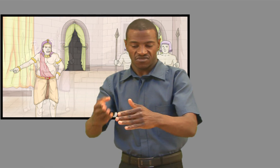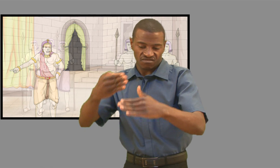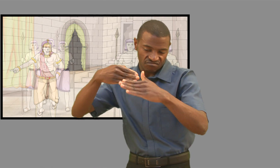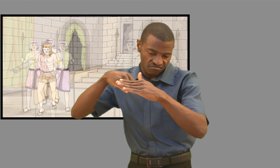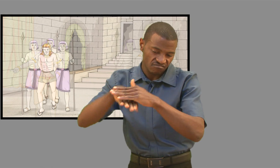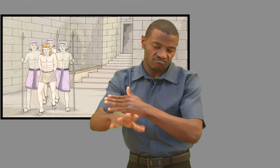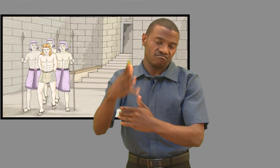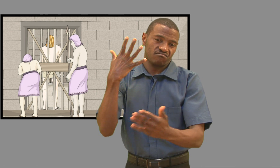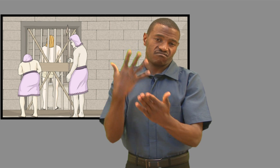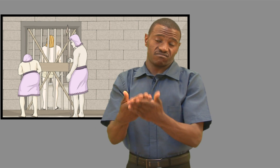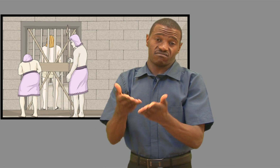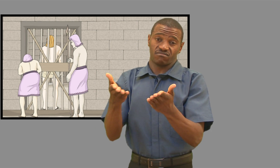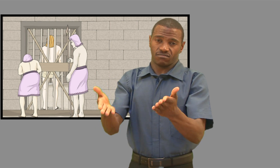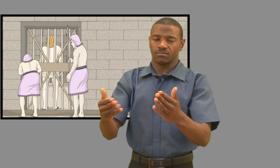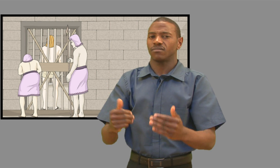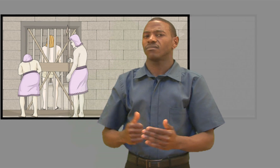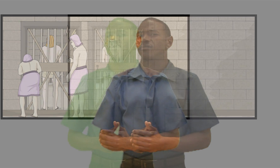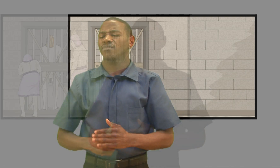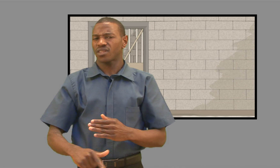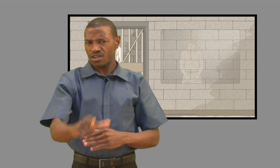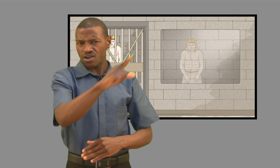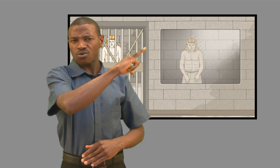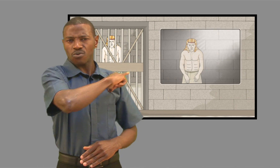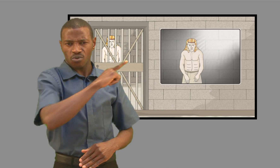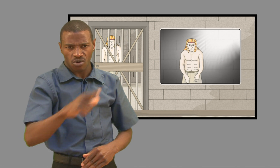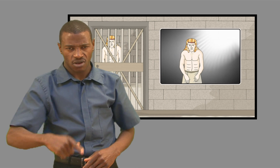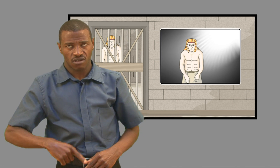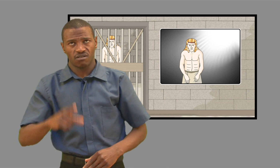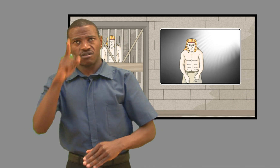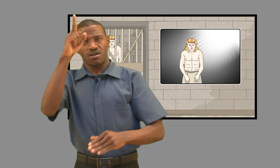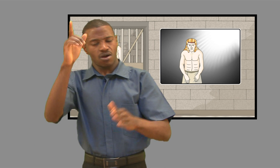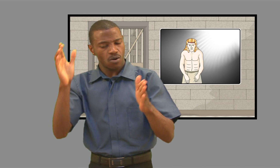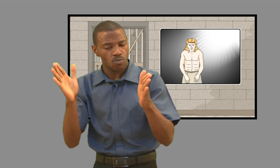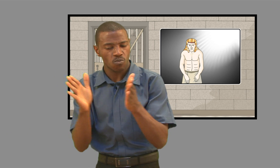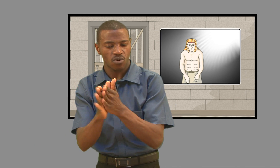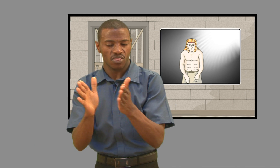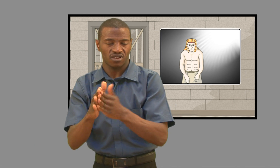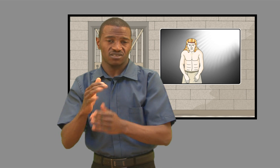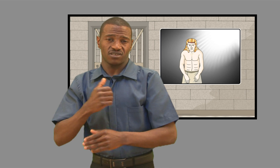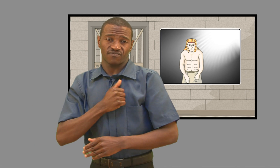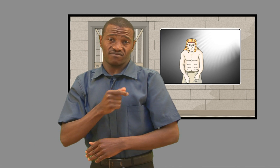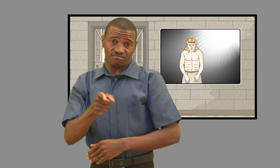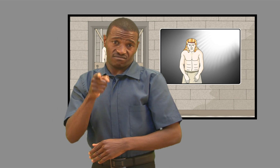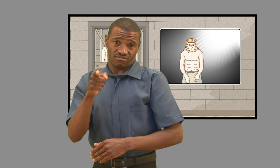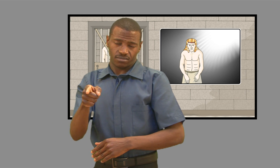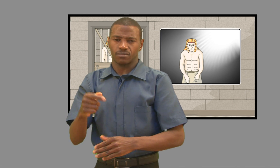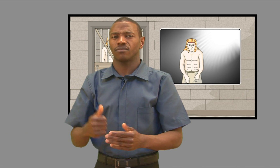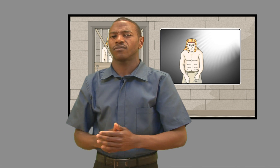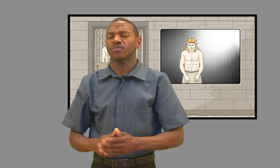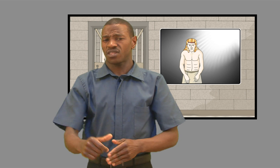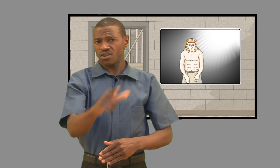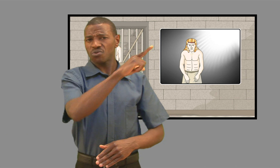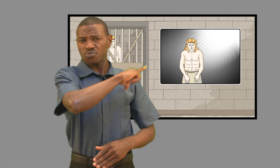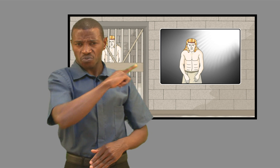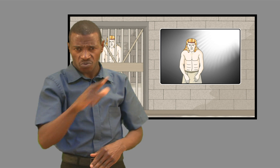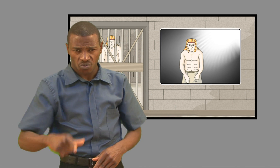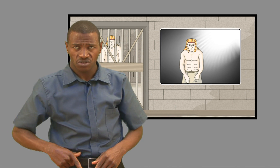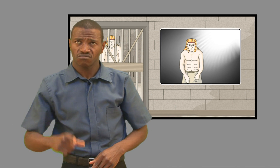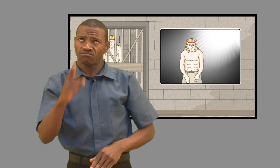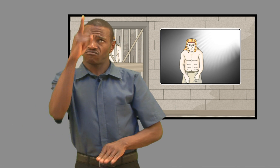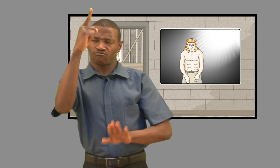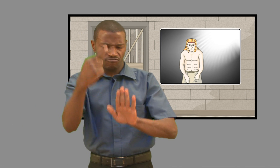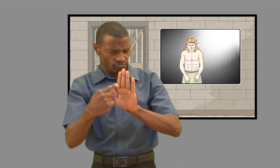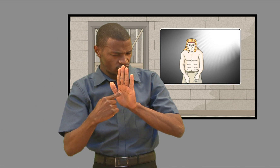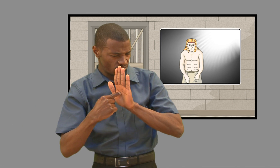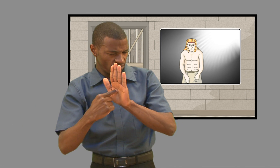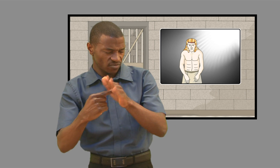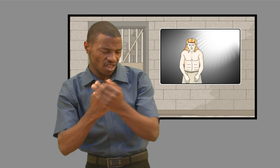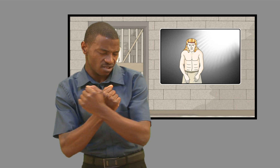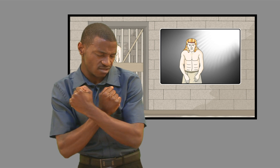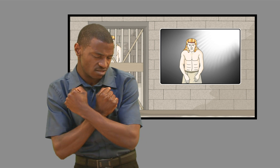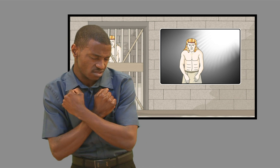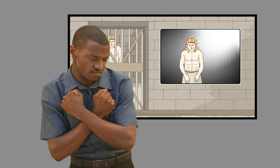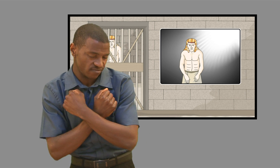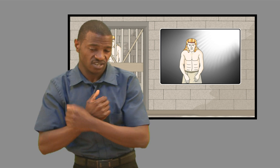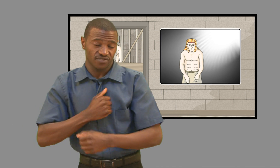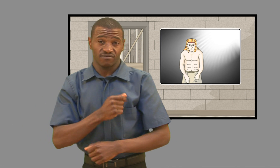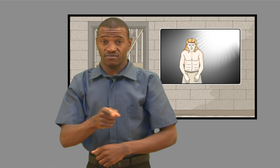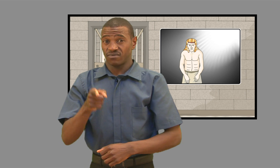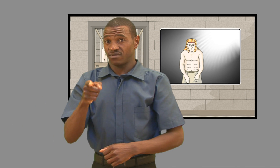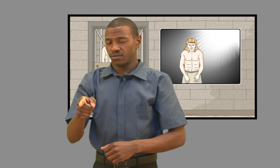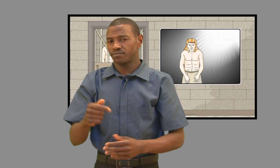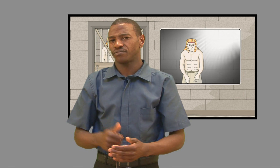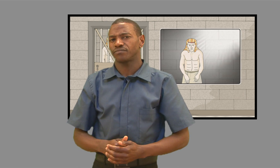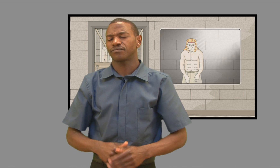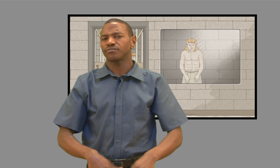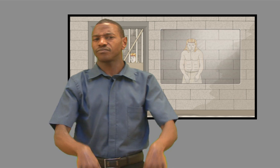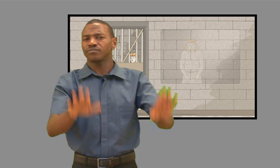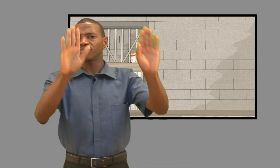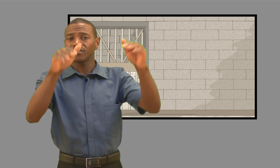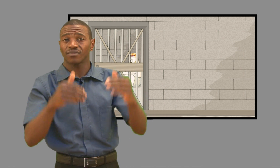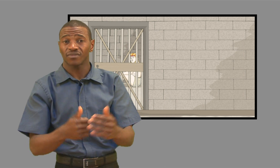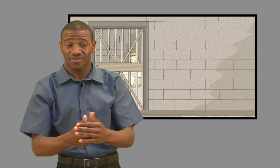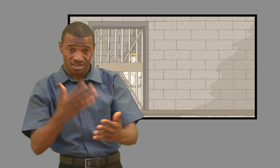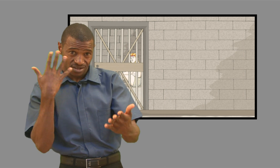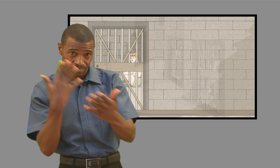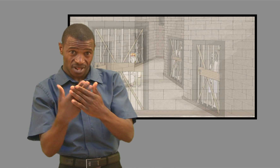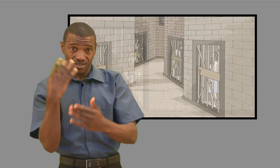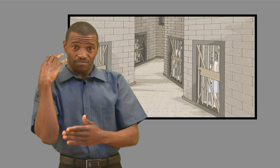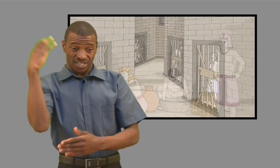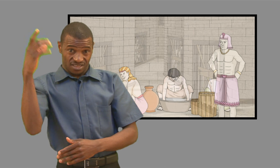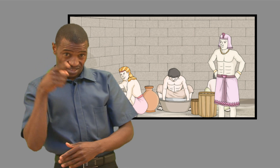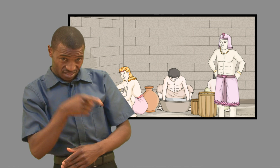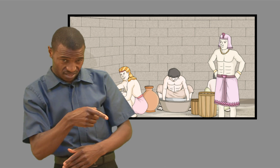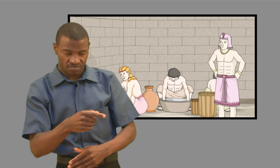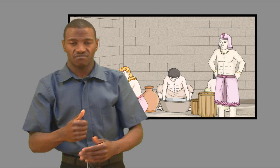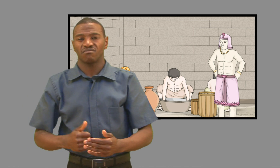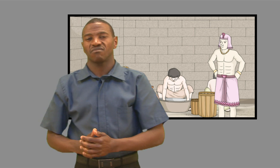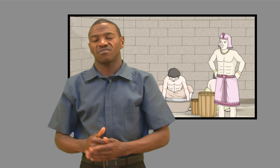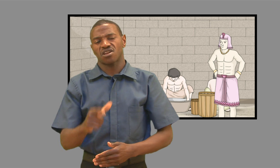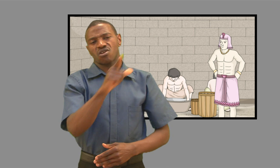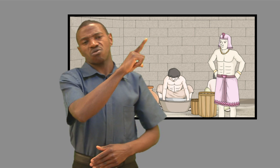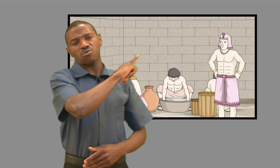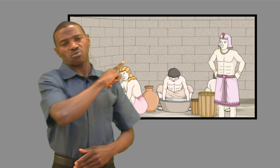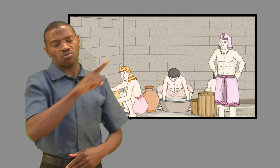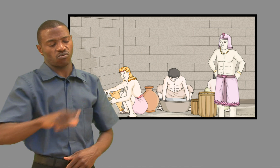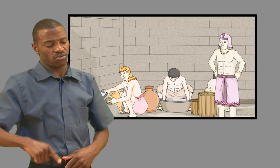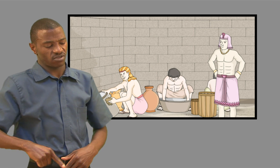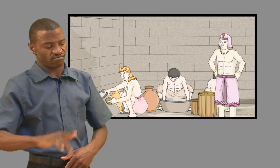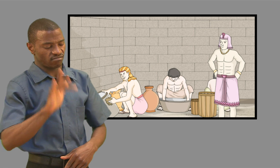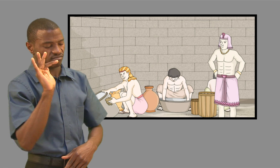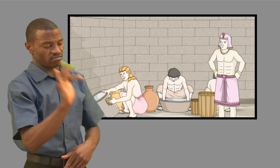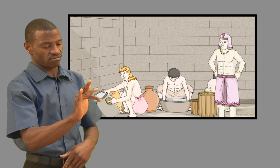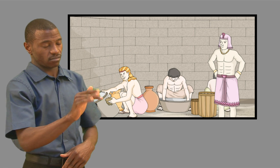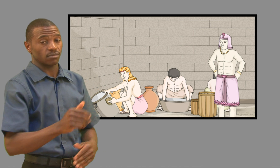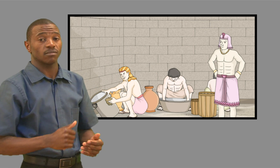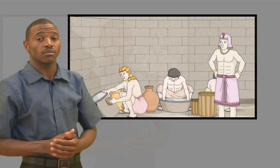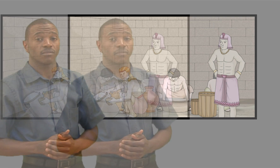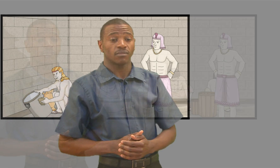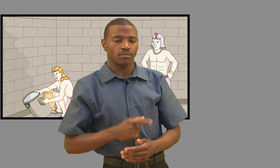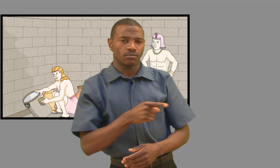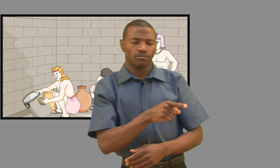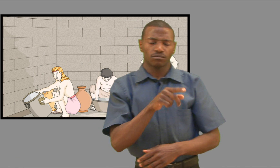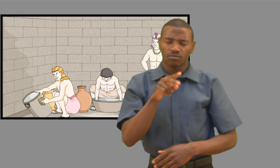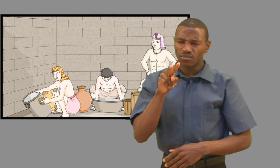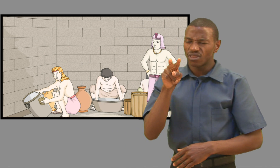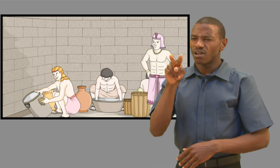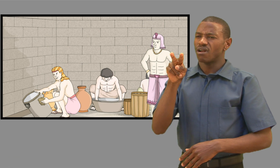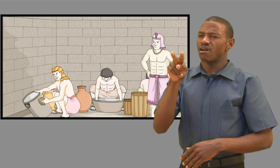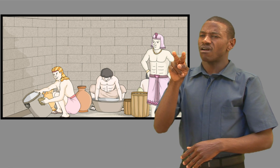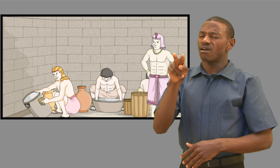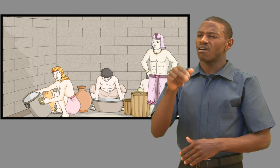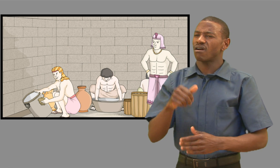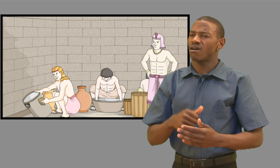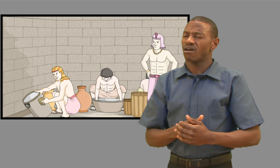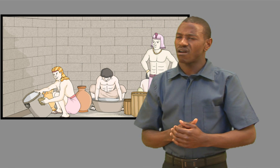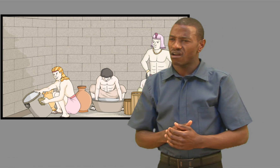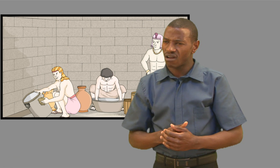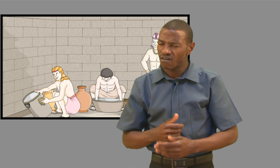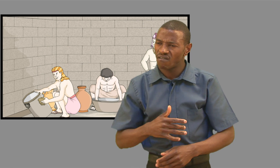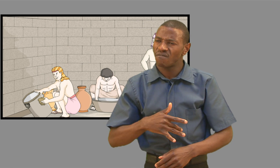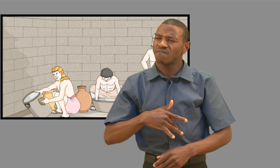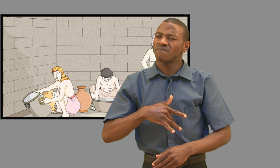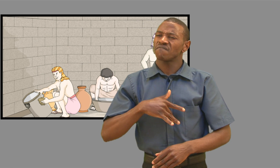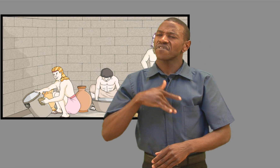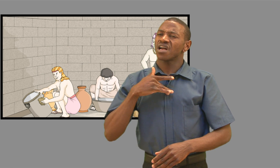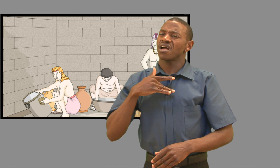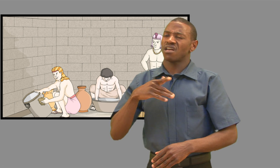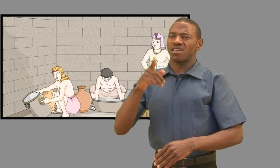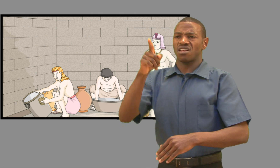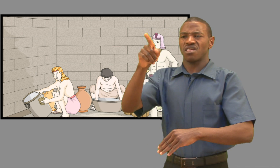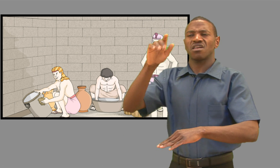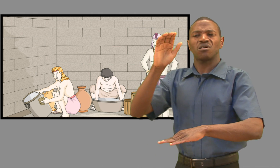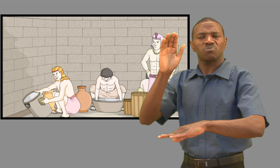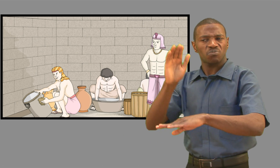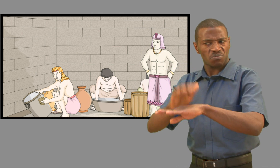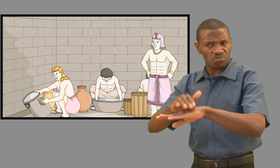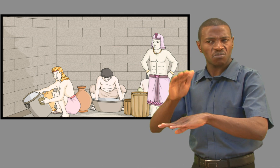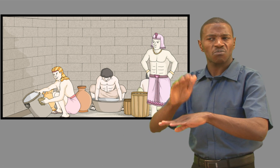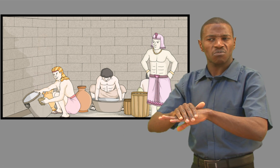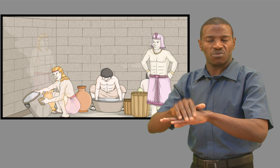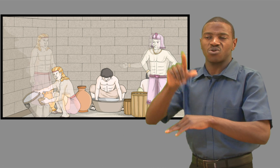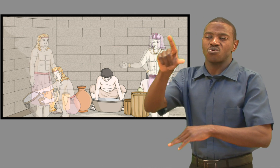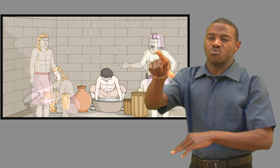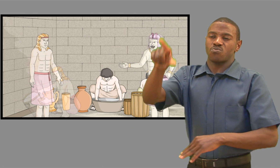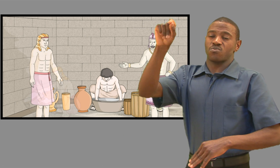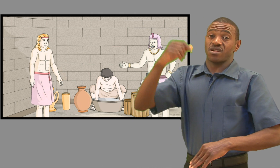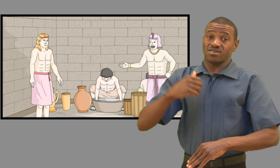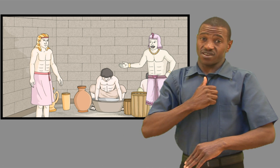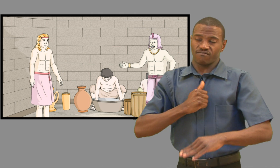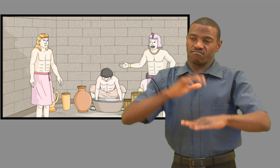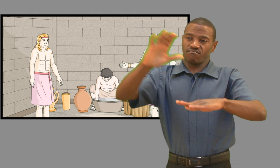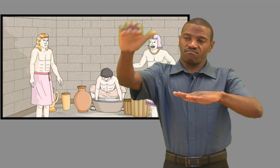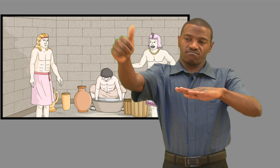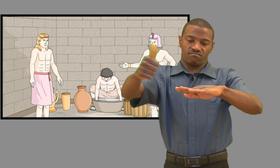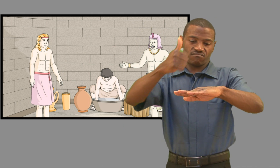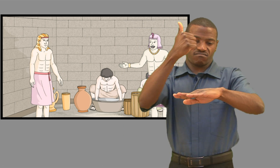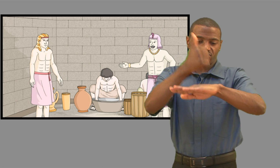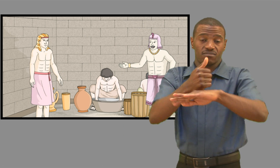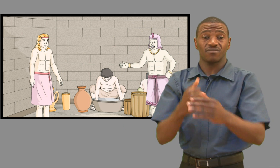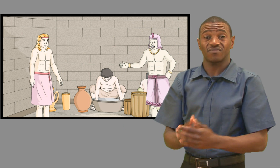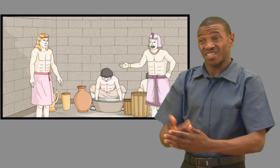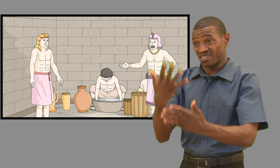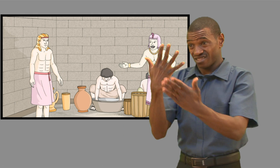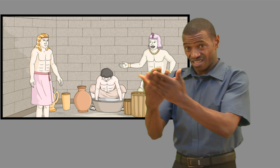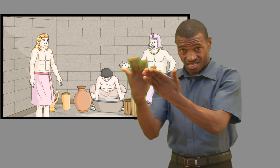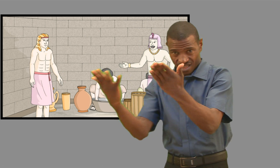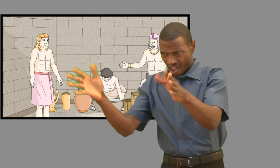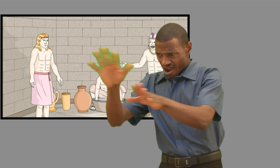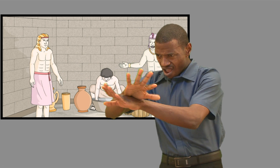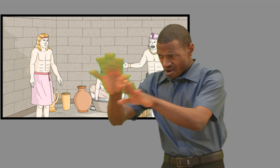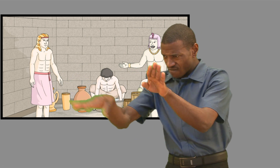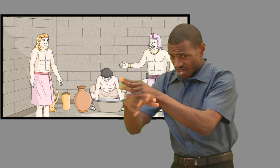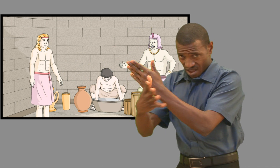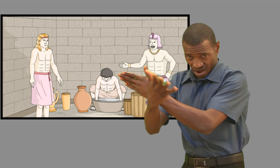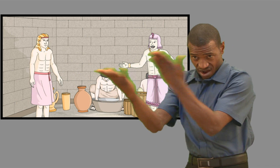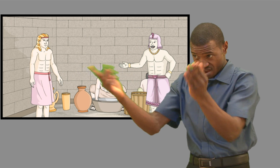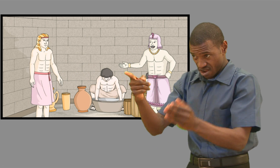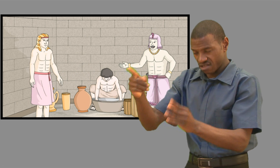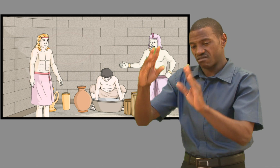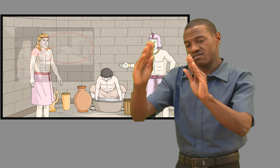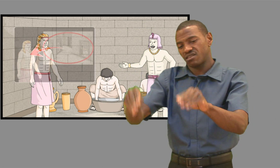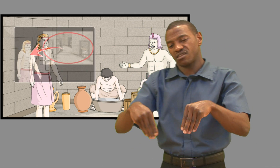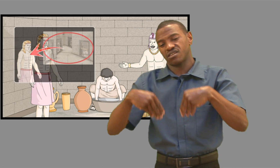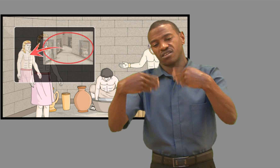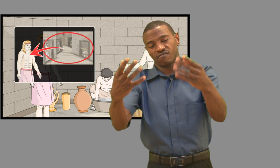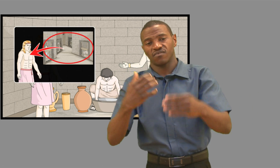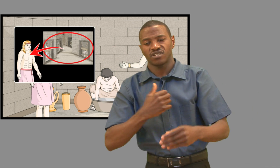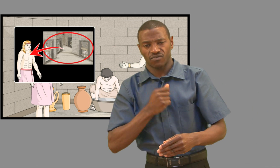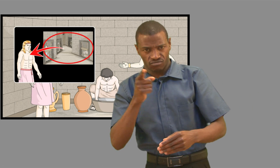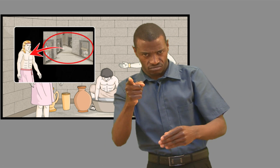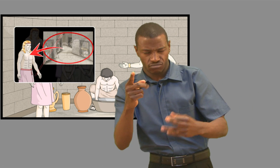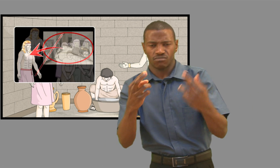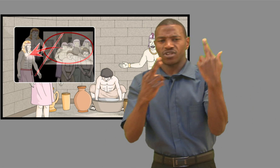While Joseph was there in the prison, the LORD was with him and extended kindness to him, granting him favor in the eyes of the prison warden.